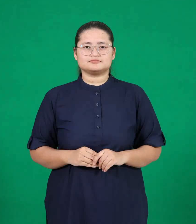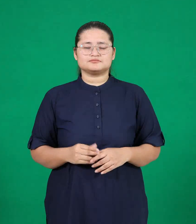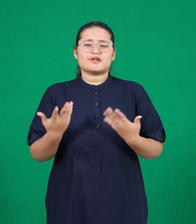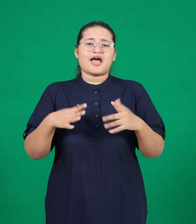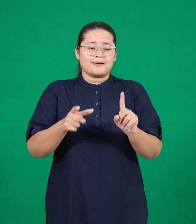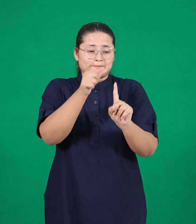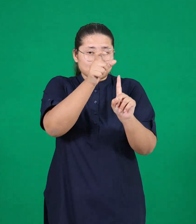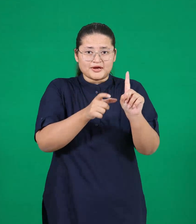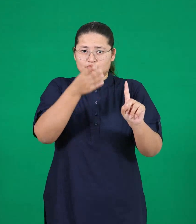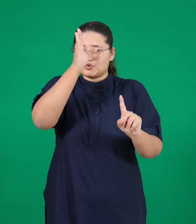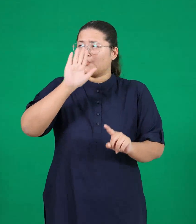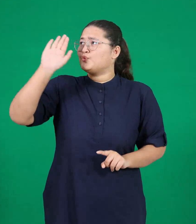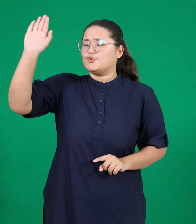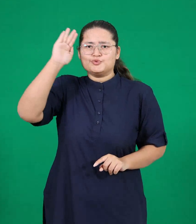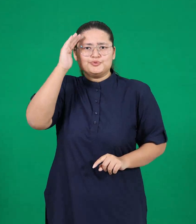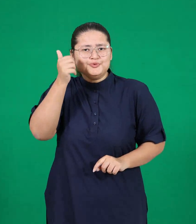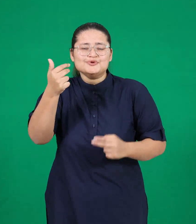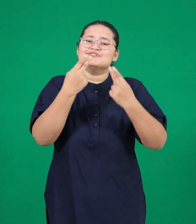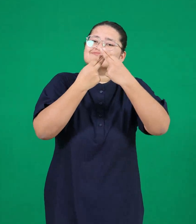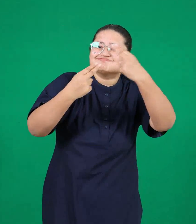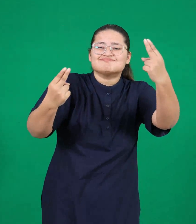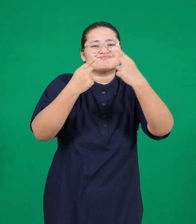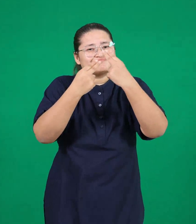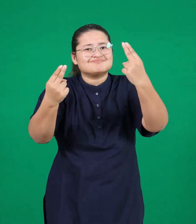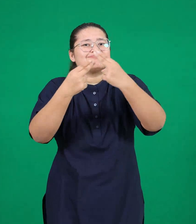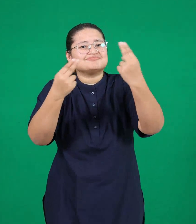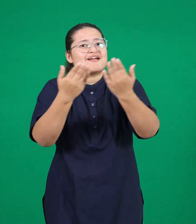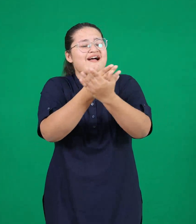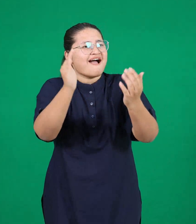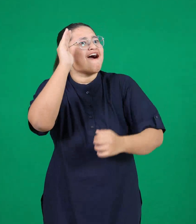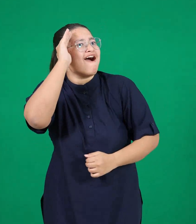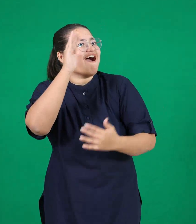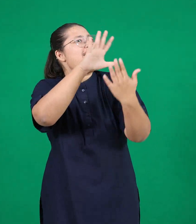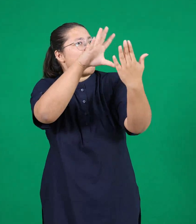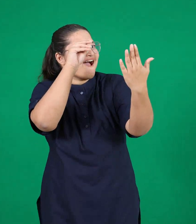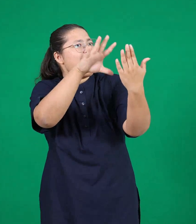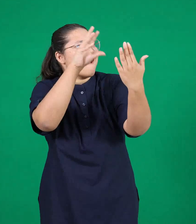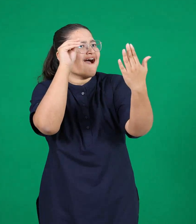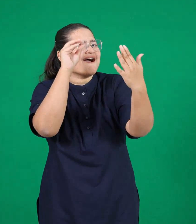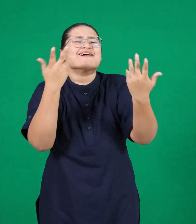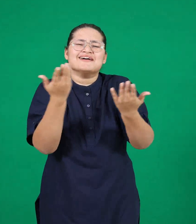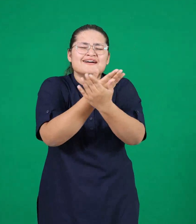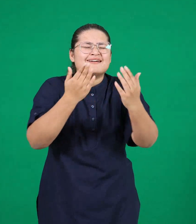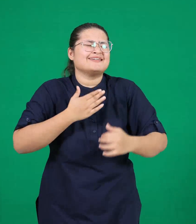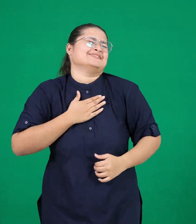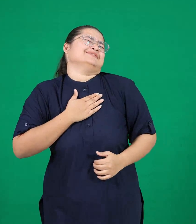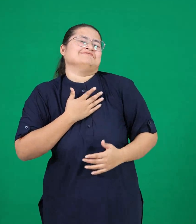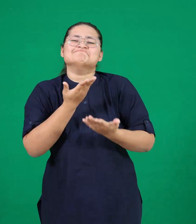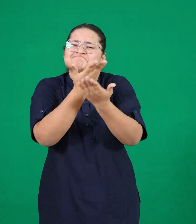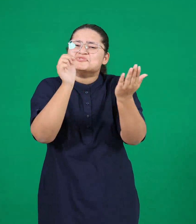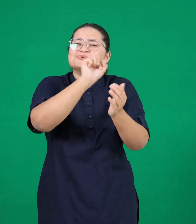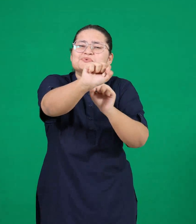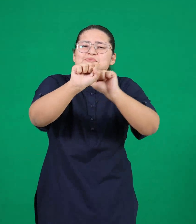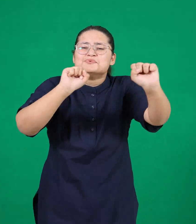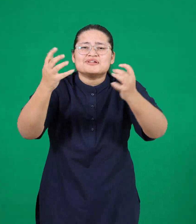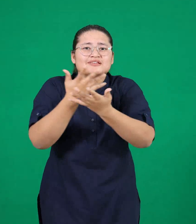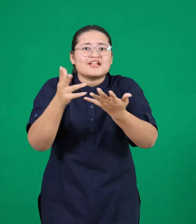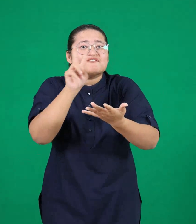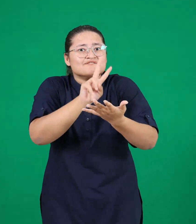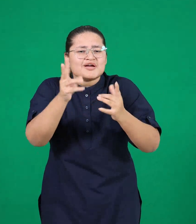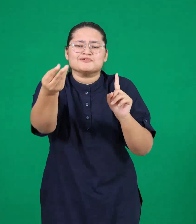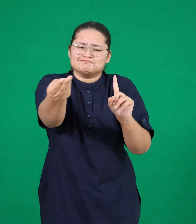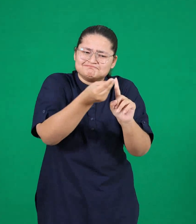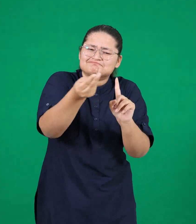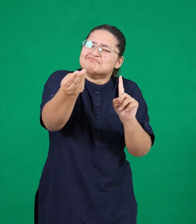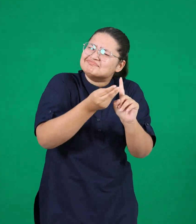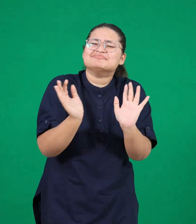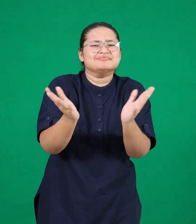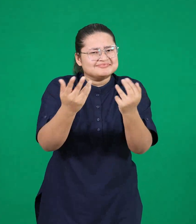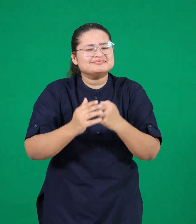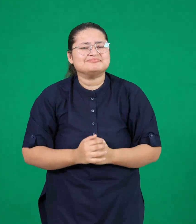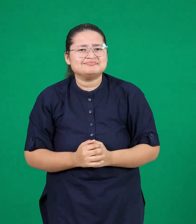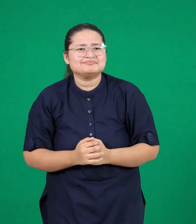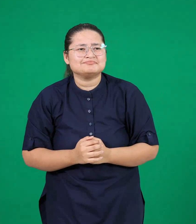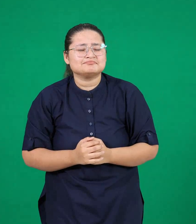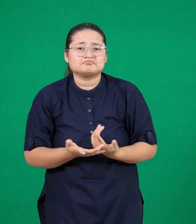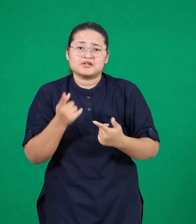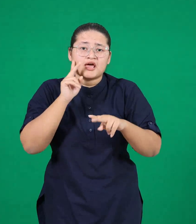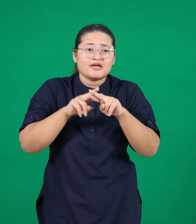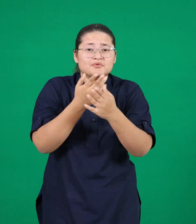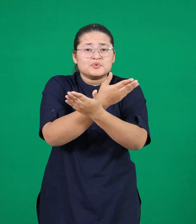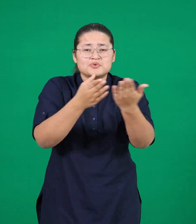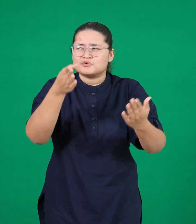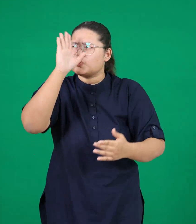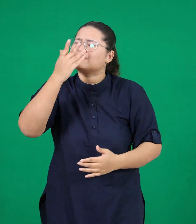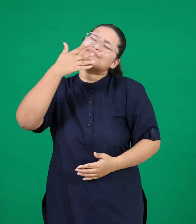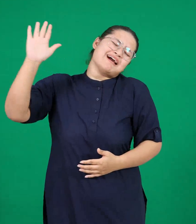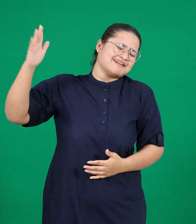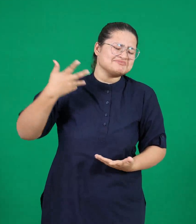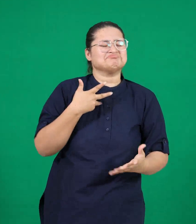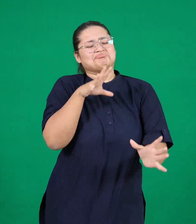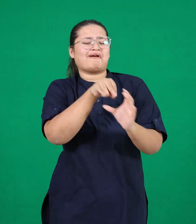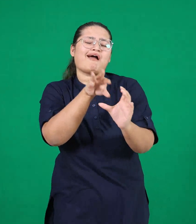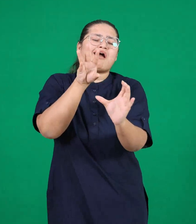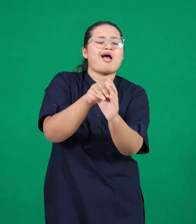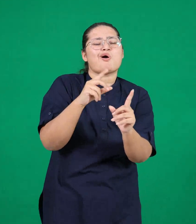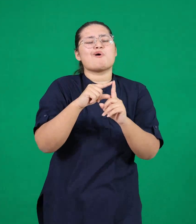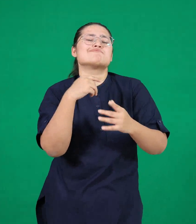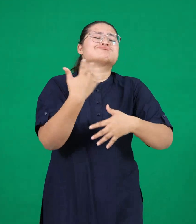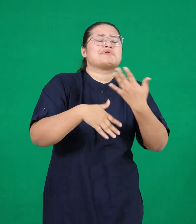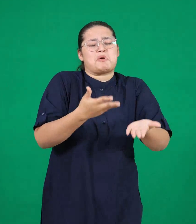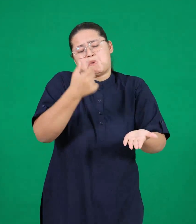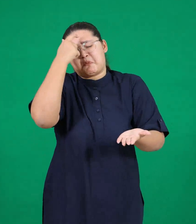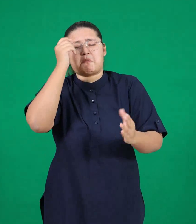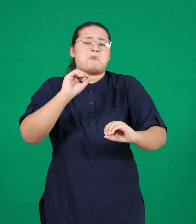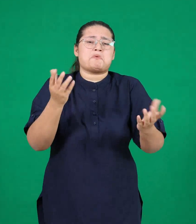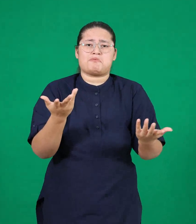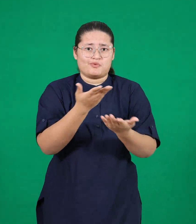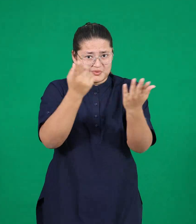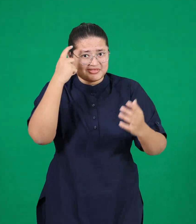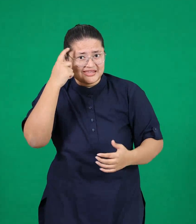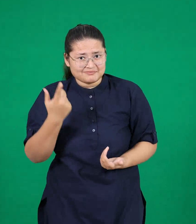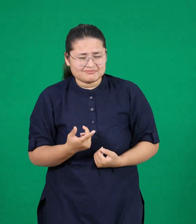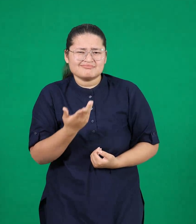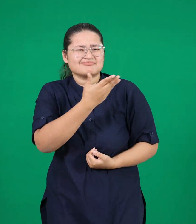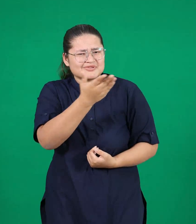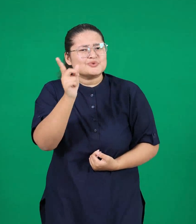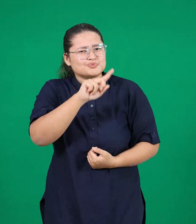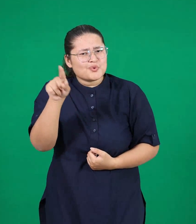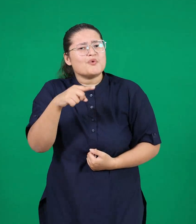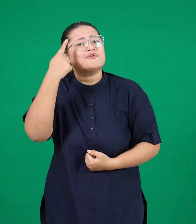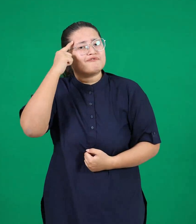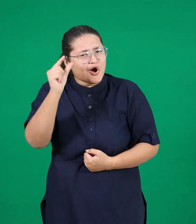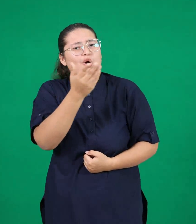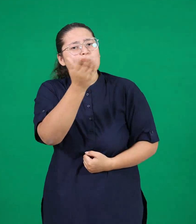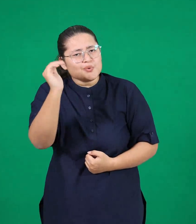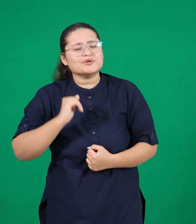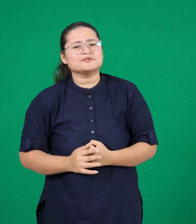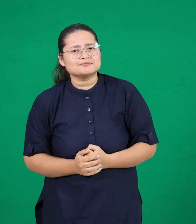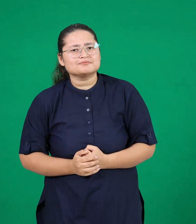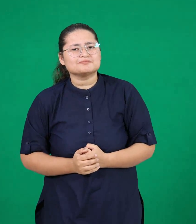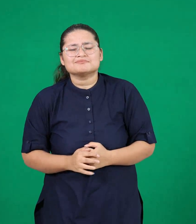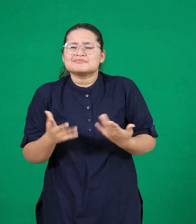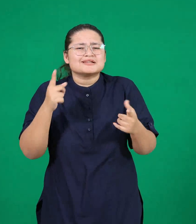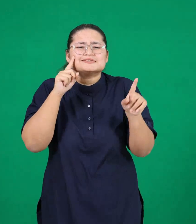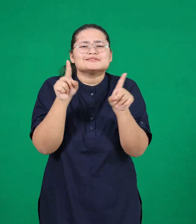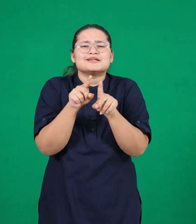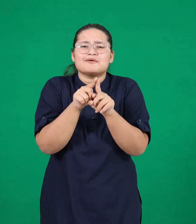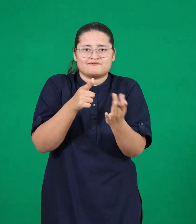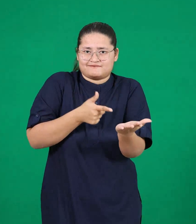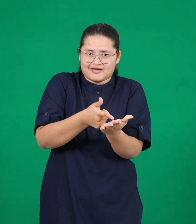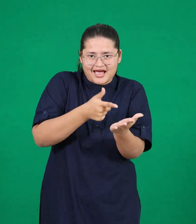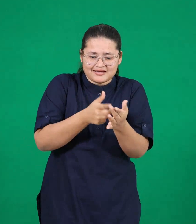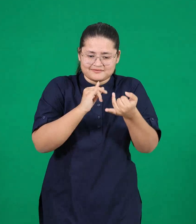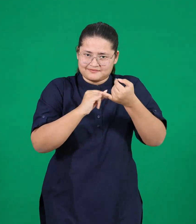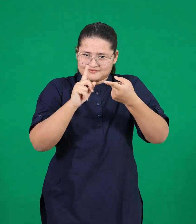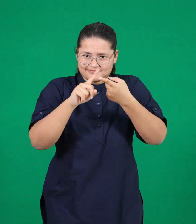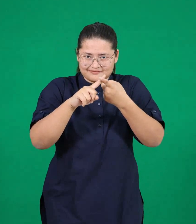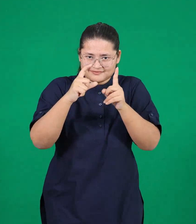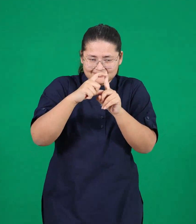Nevertheless, the one who receives instruction in the word must share in all good things with his instructor.